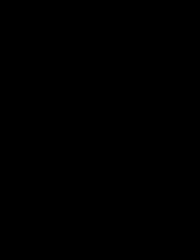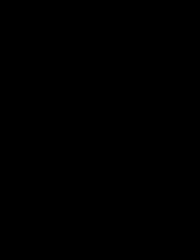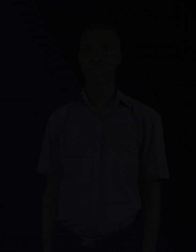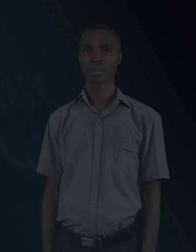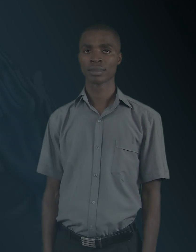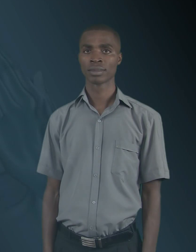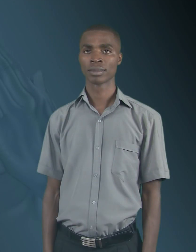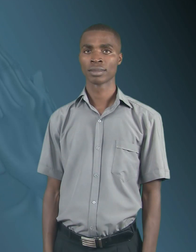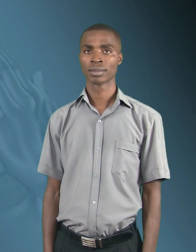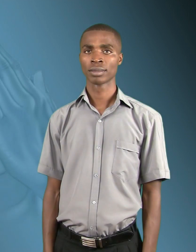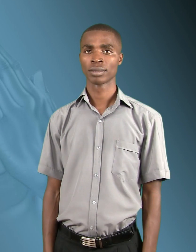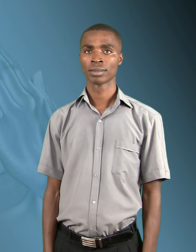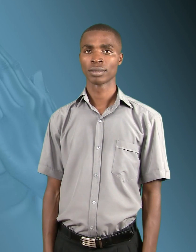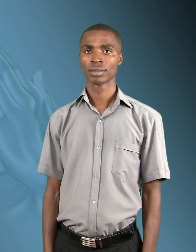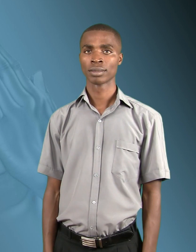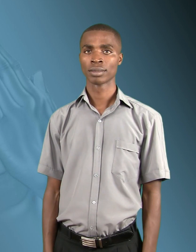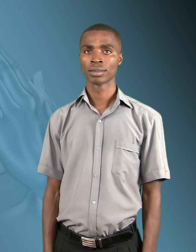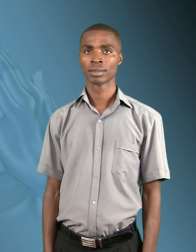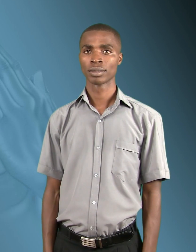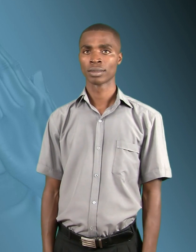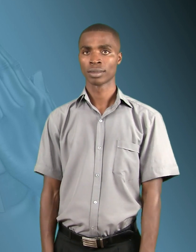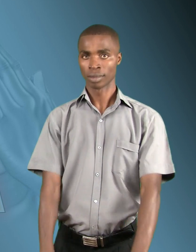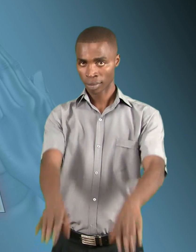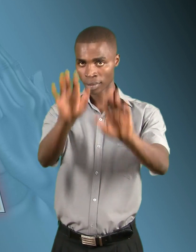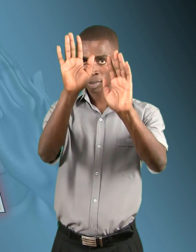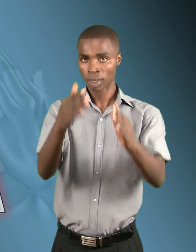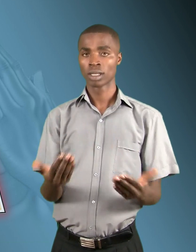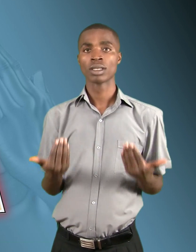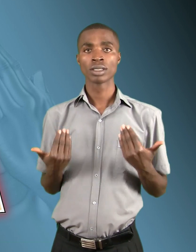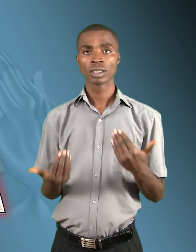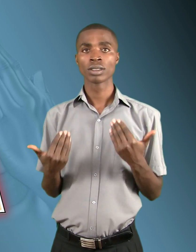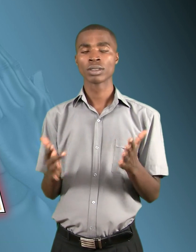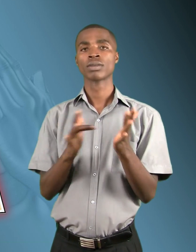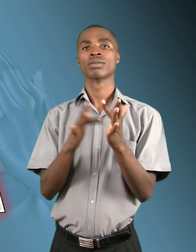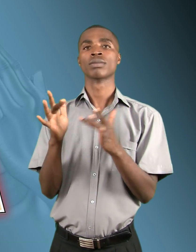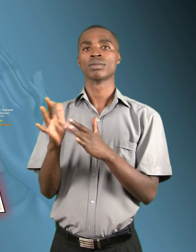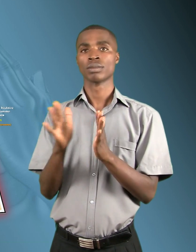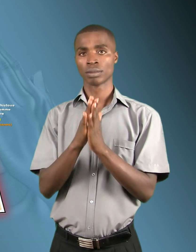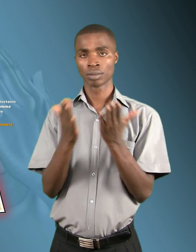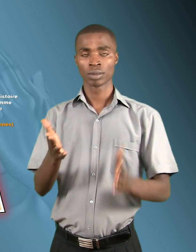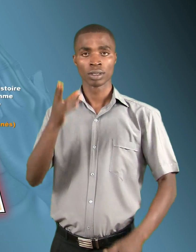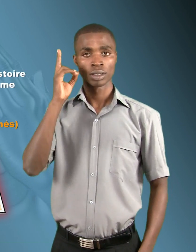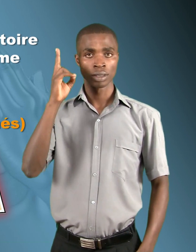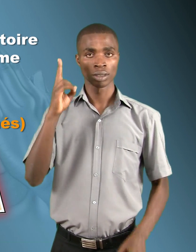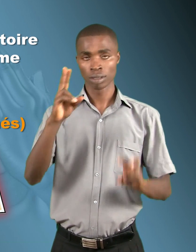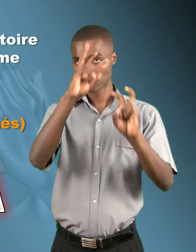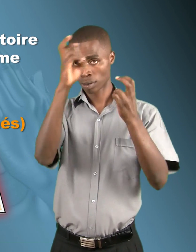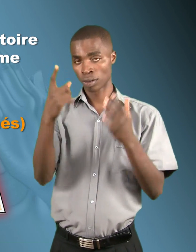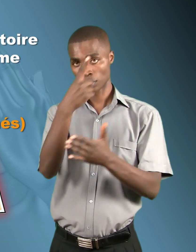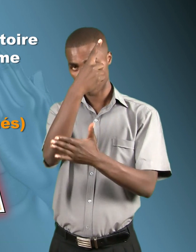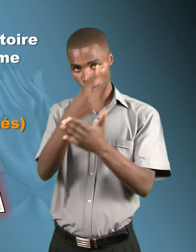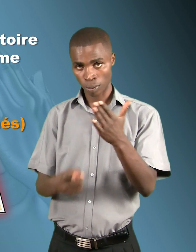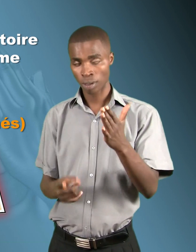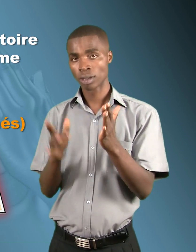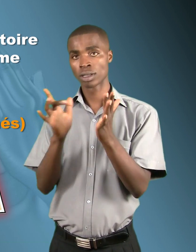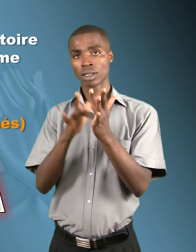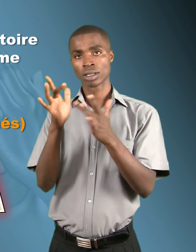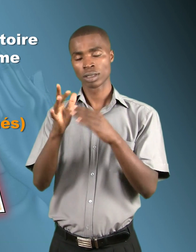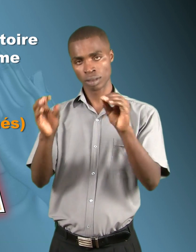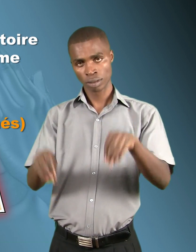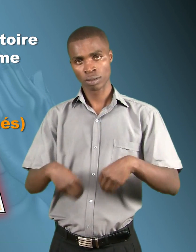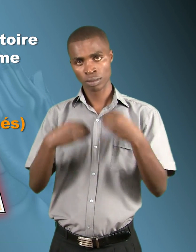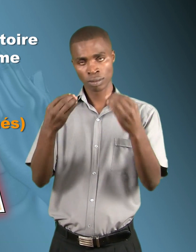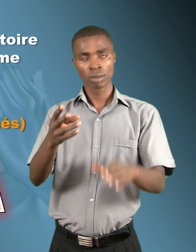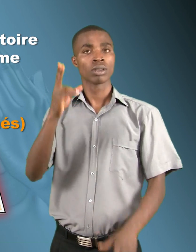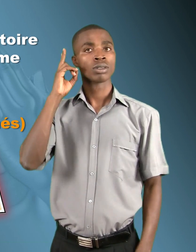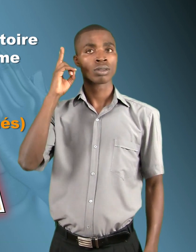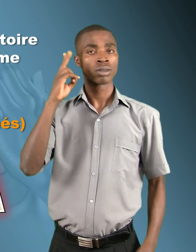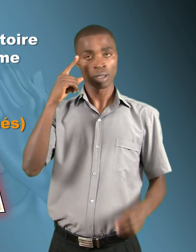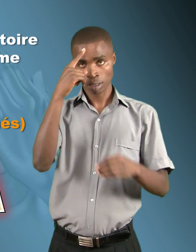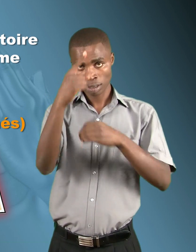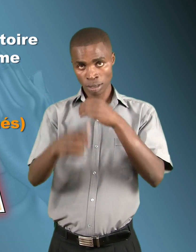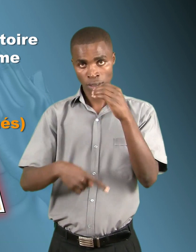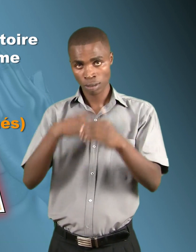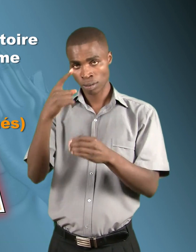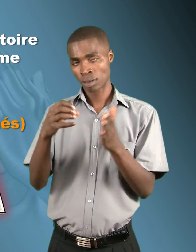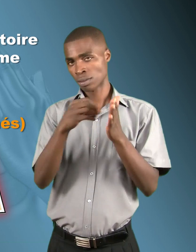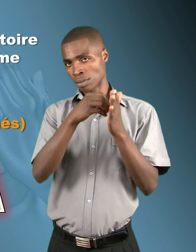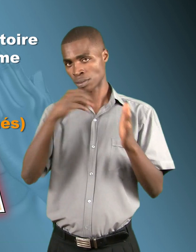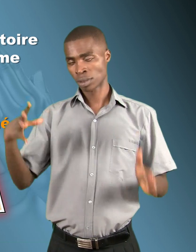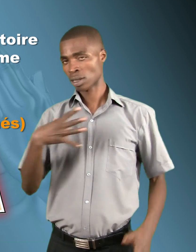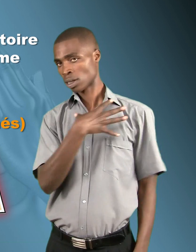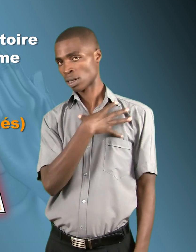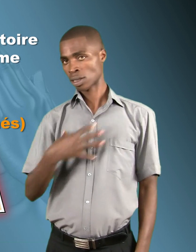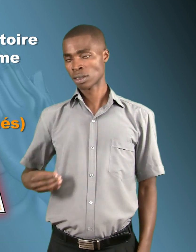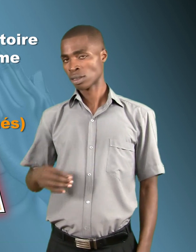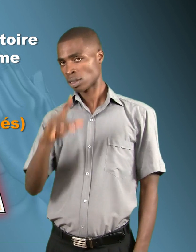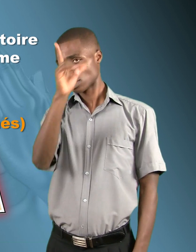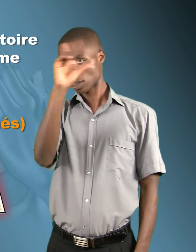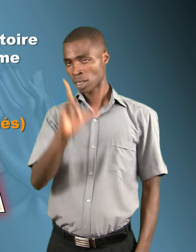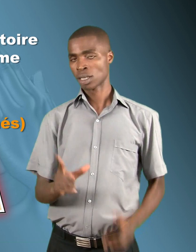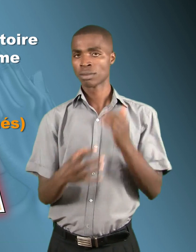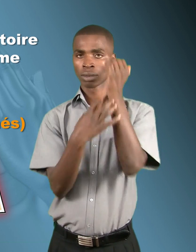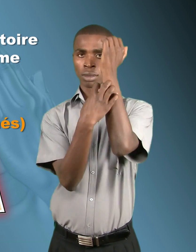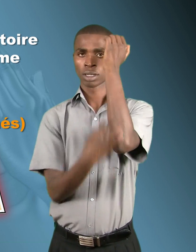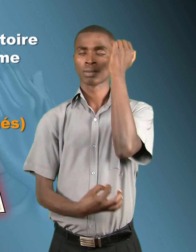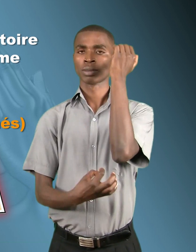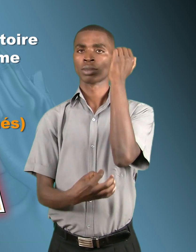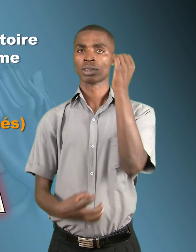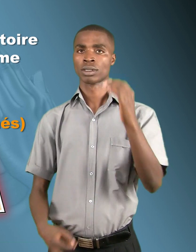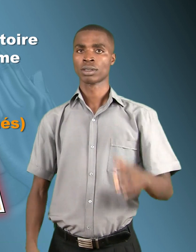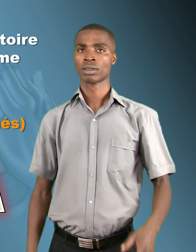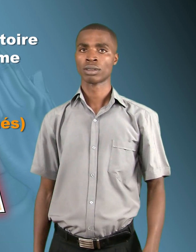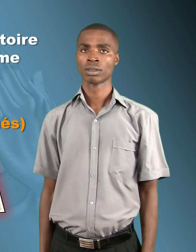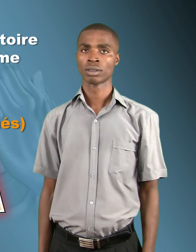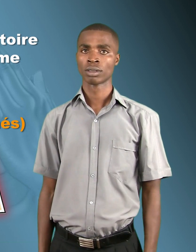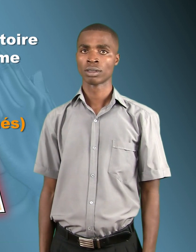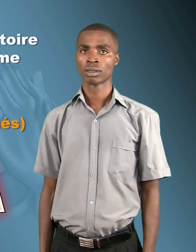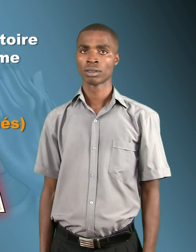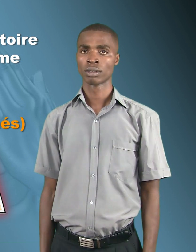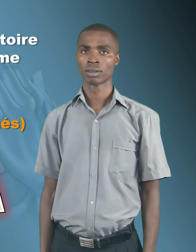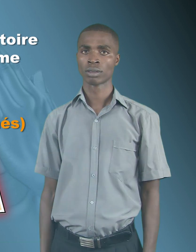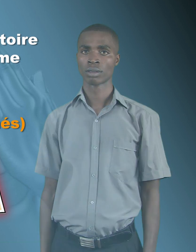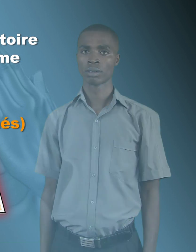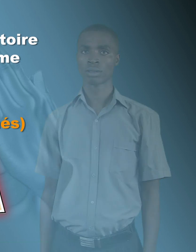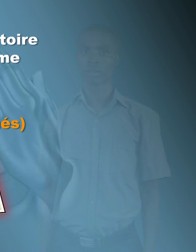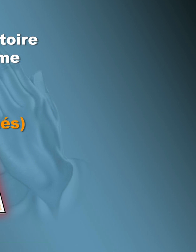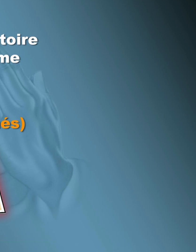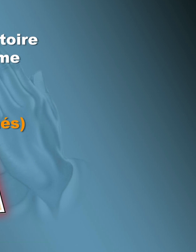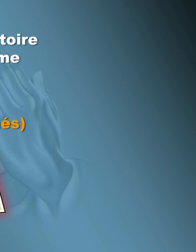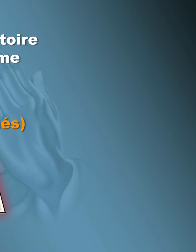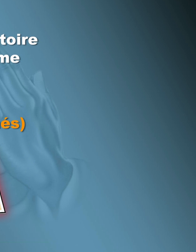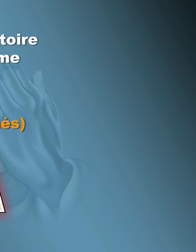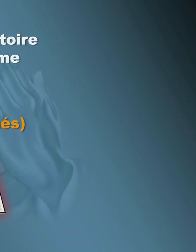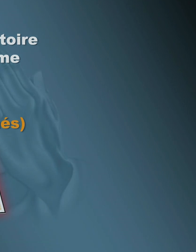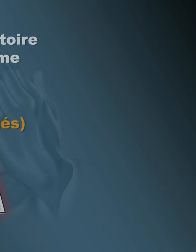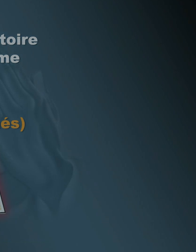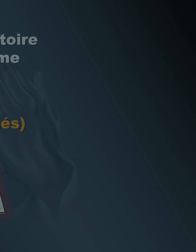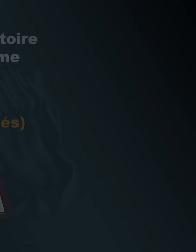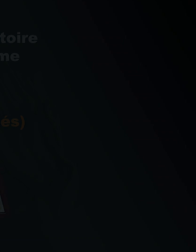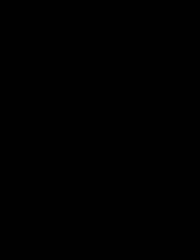Jesus tells a story about the rich man and Lazarus